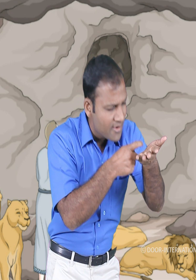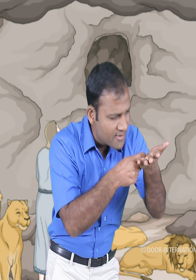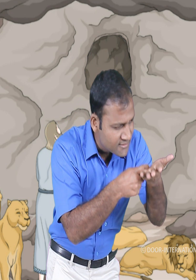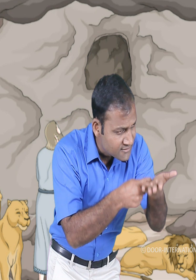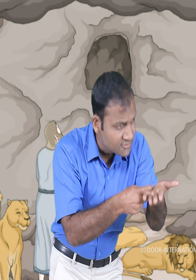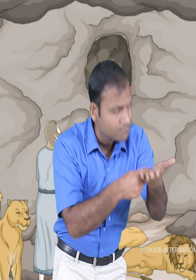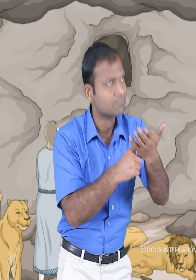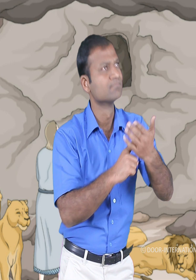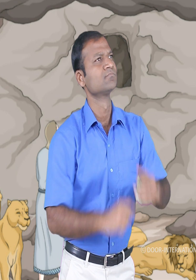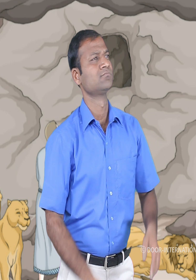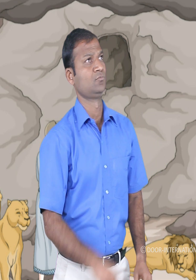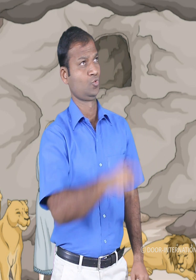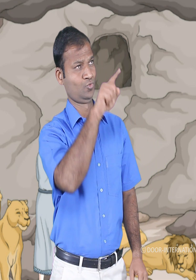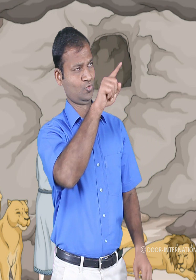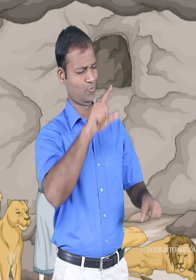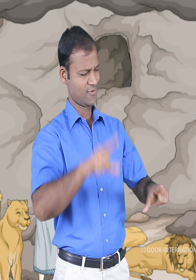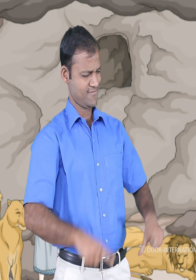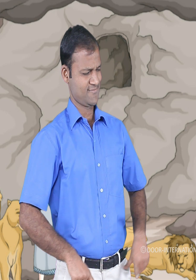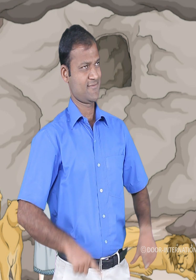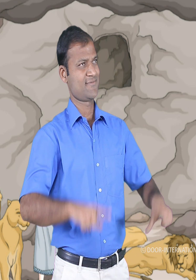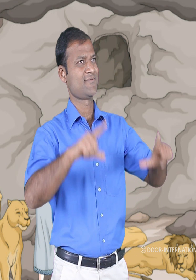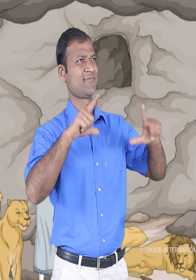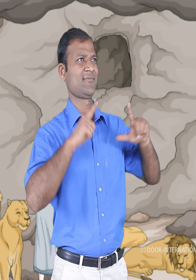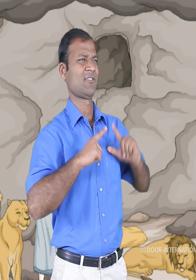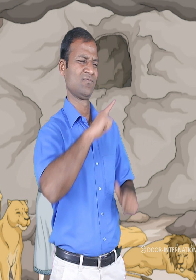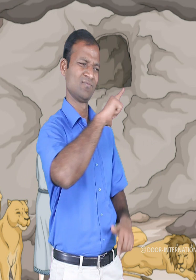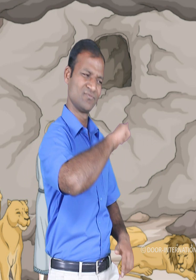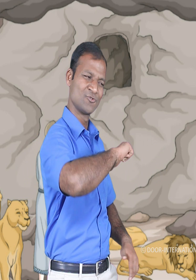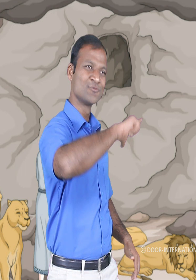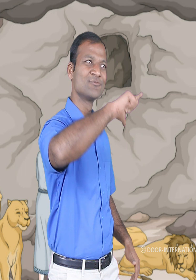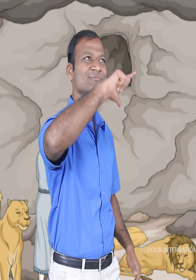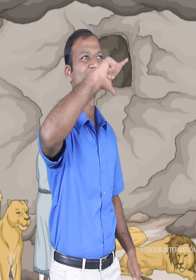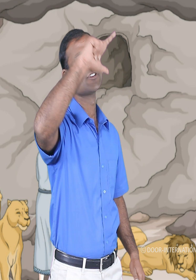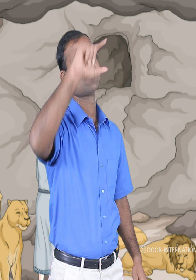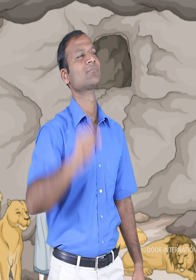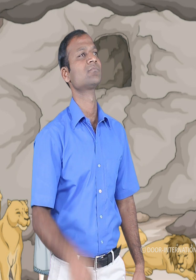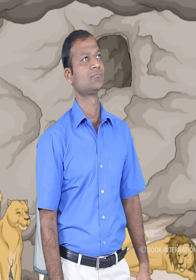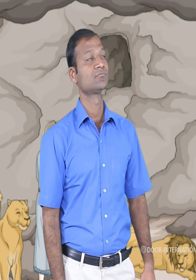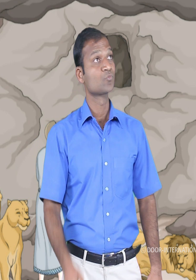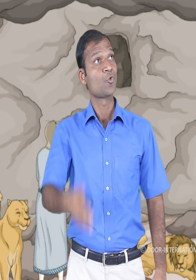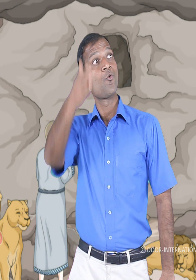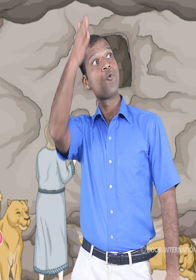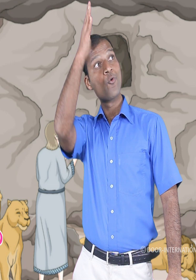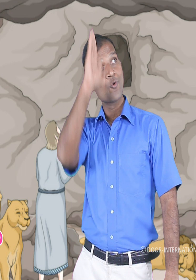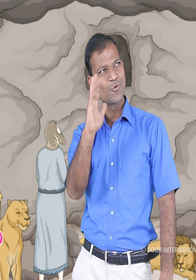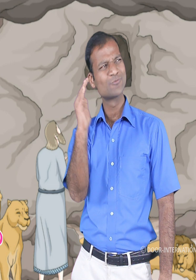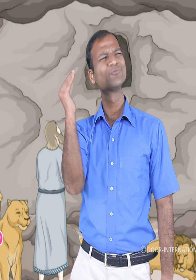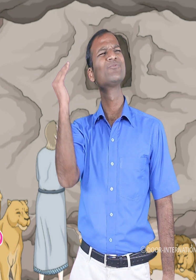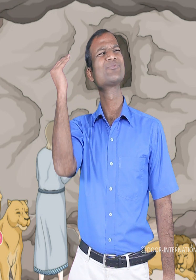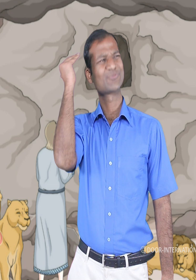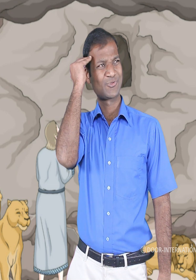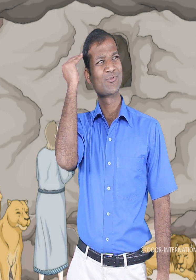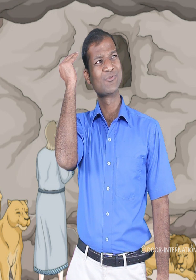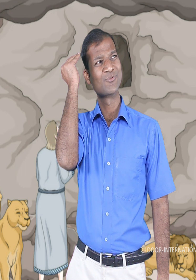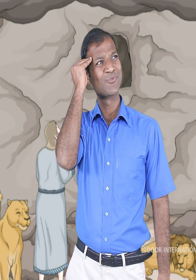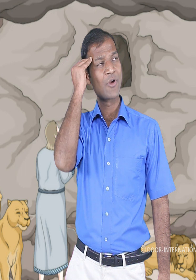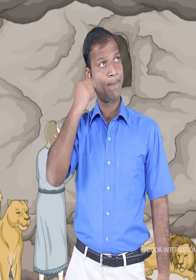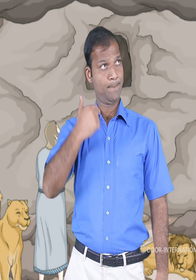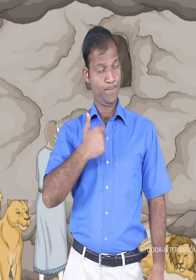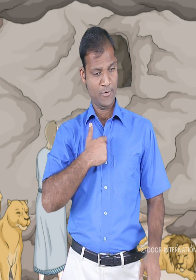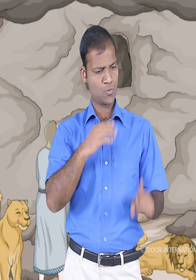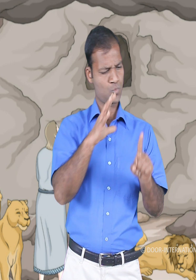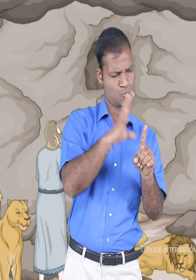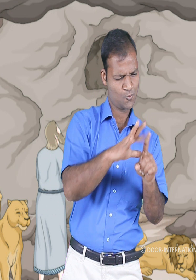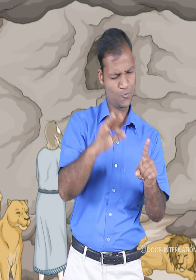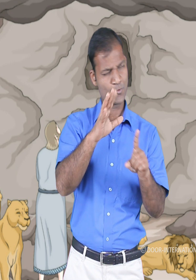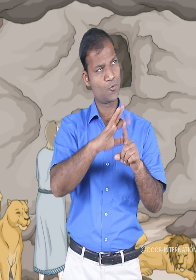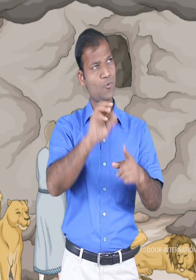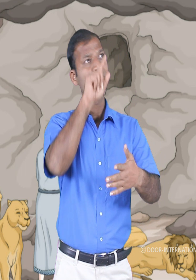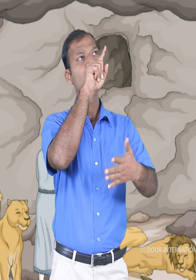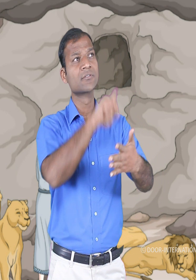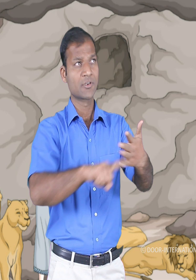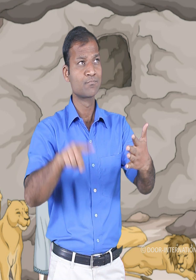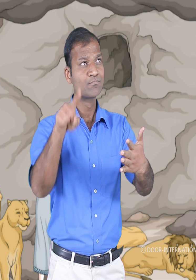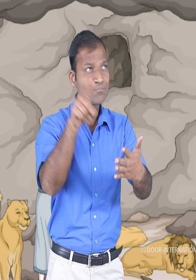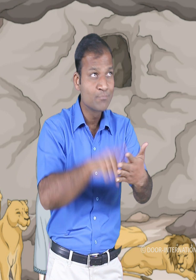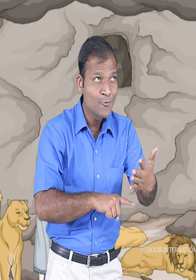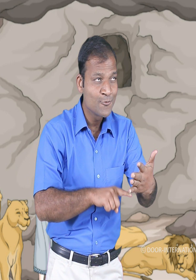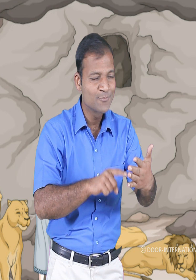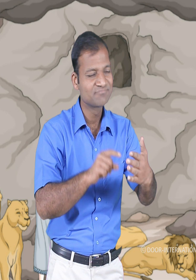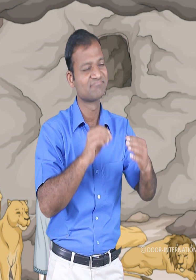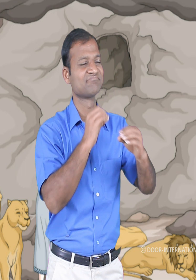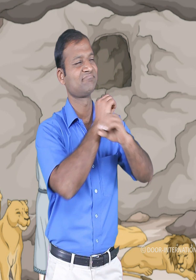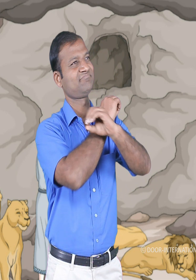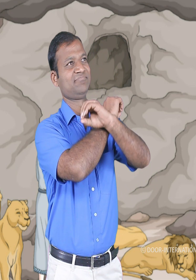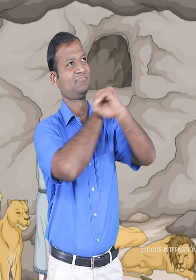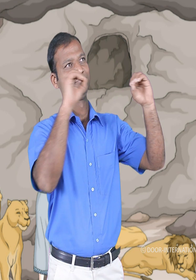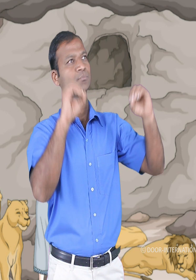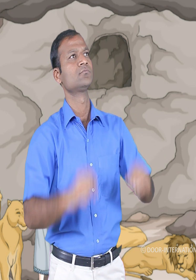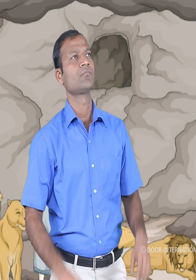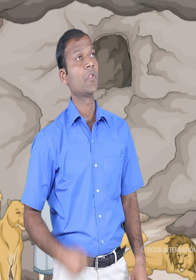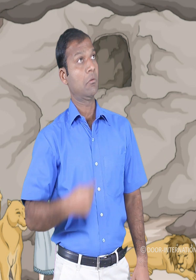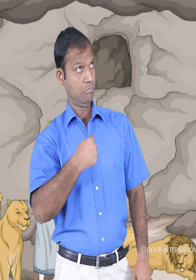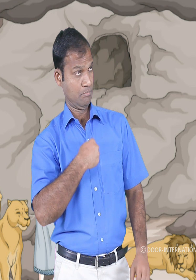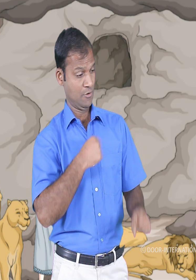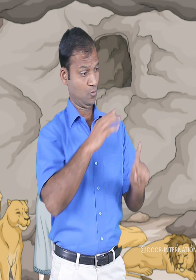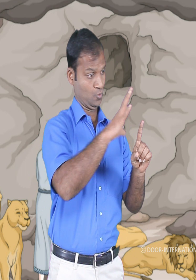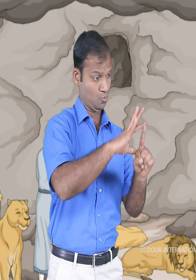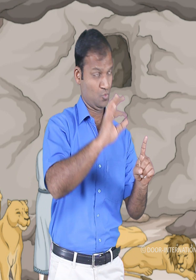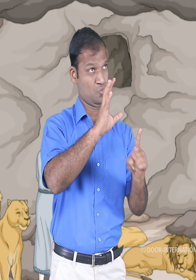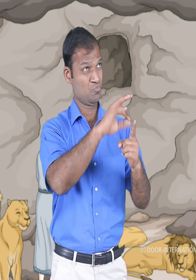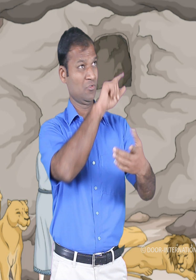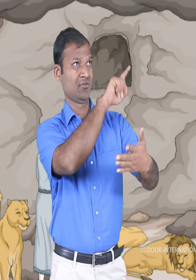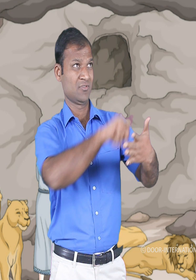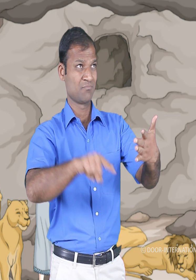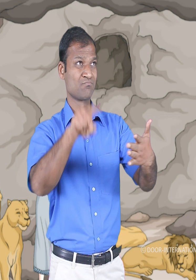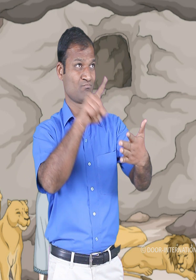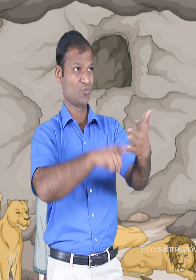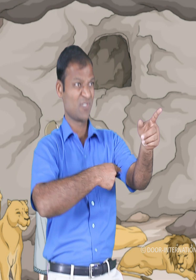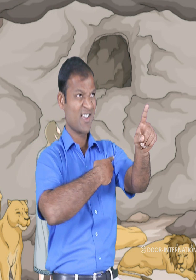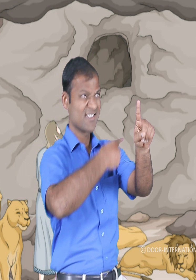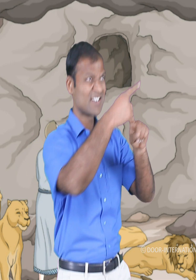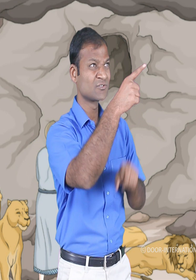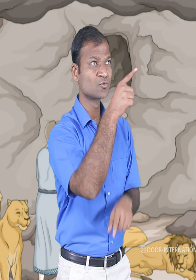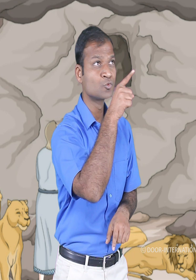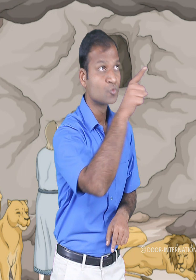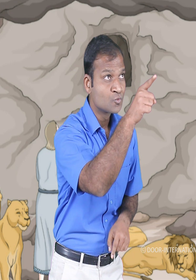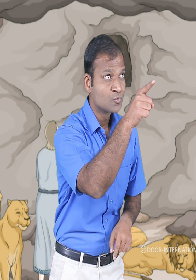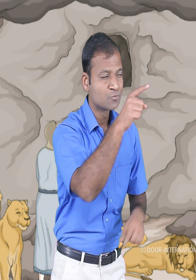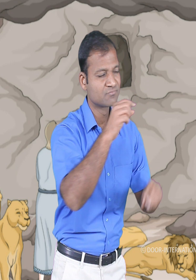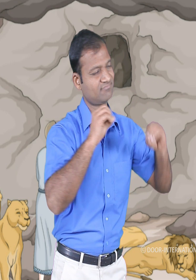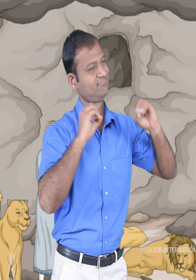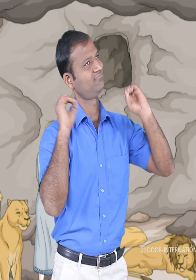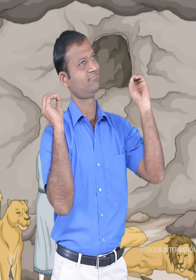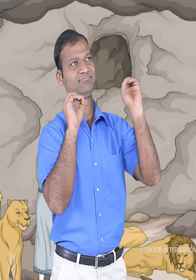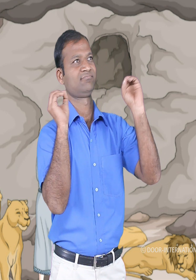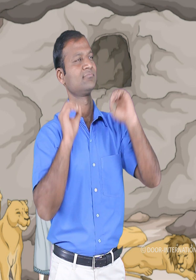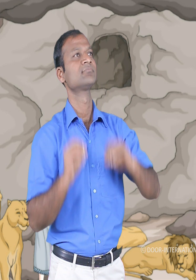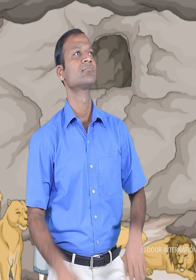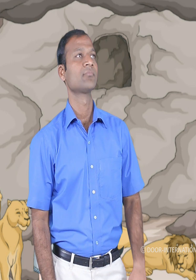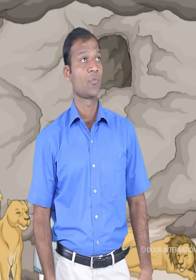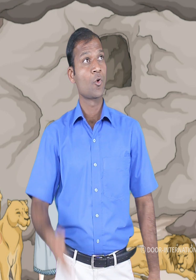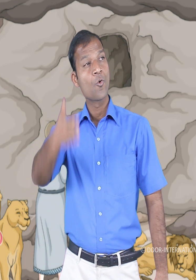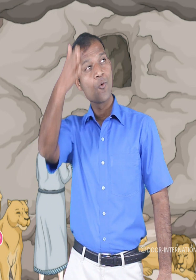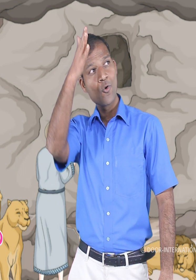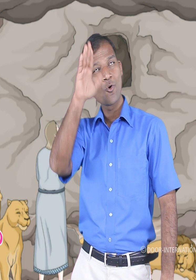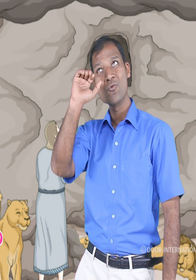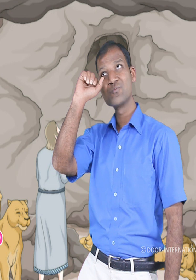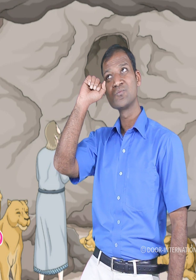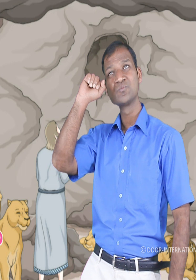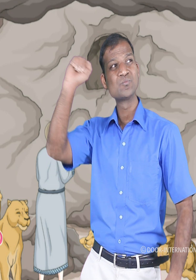My God sent His angel and shut the mouths of the lions.